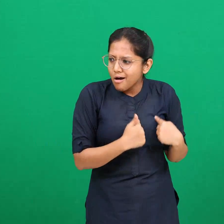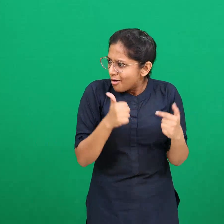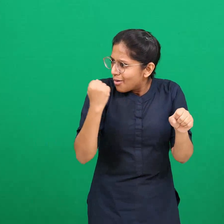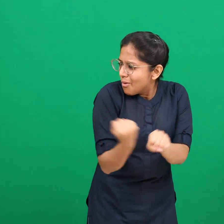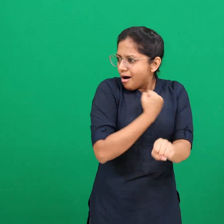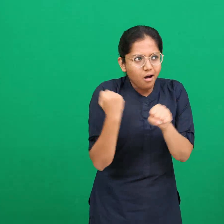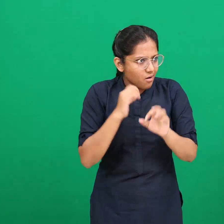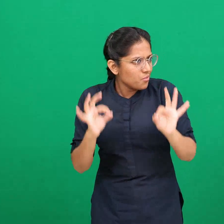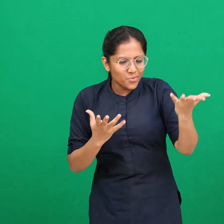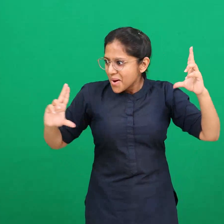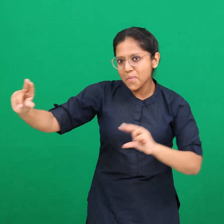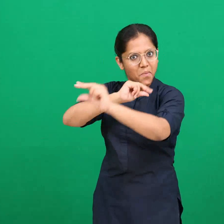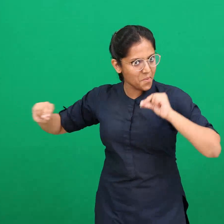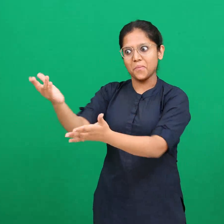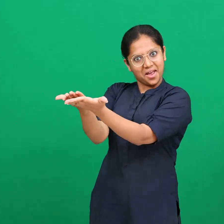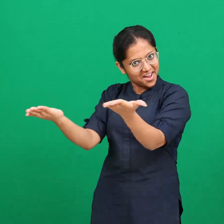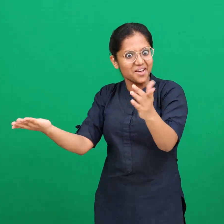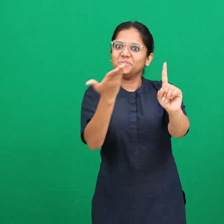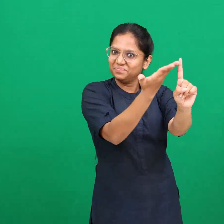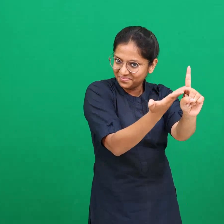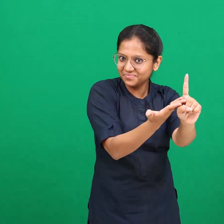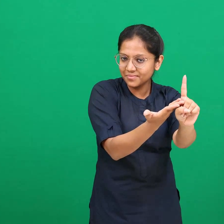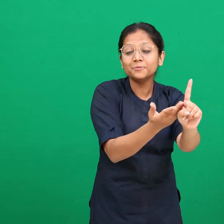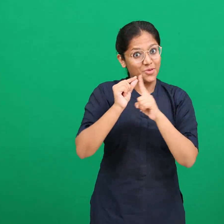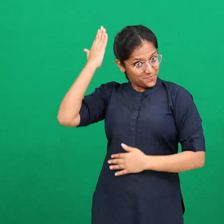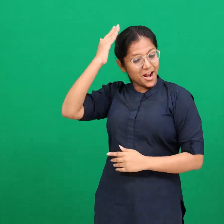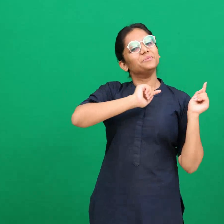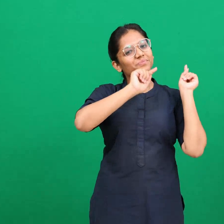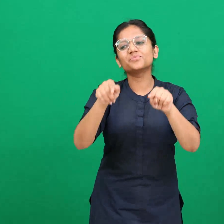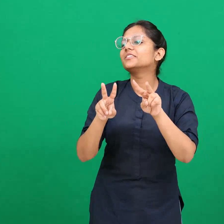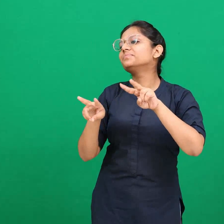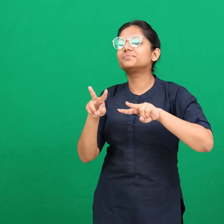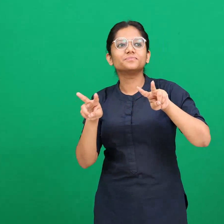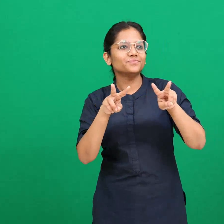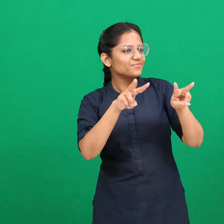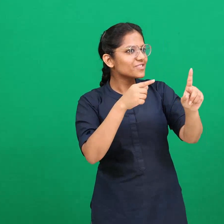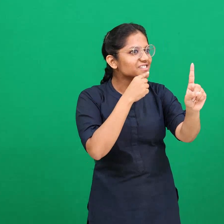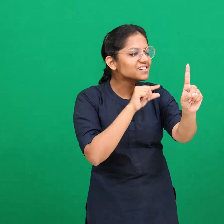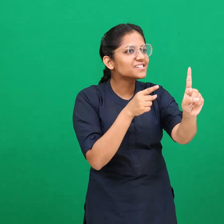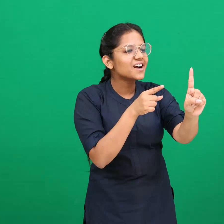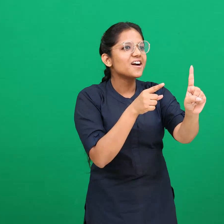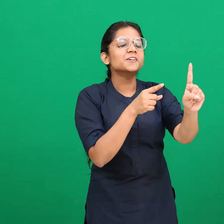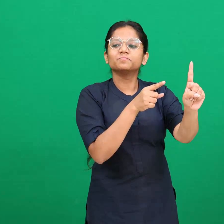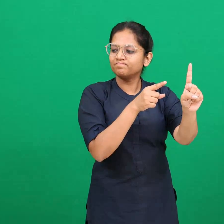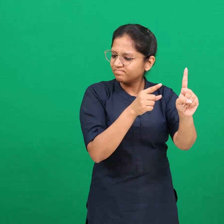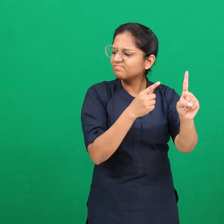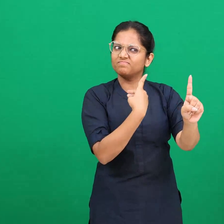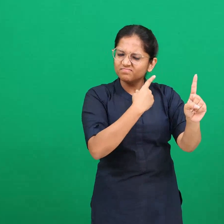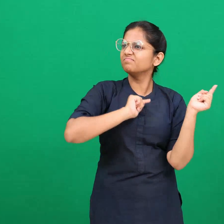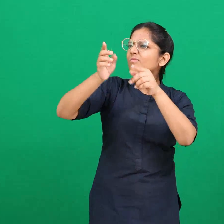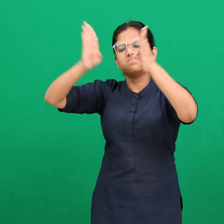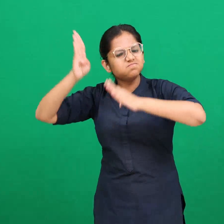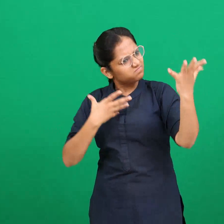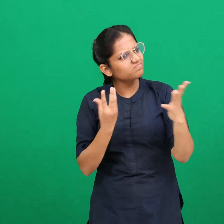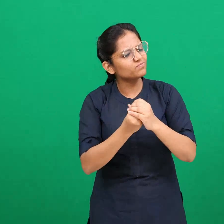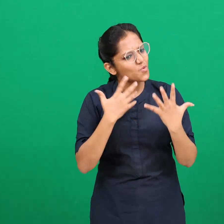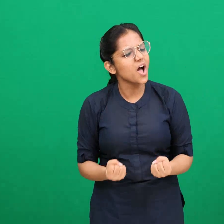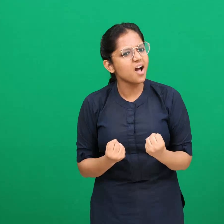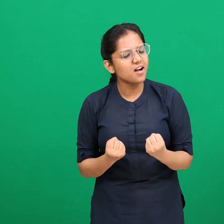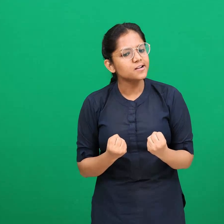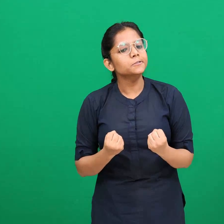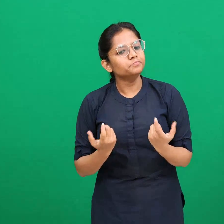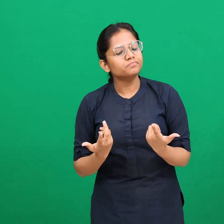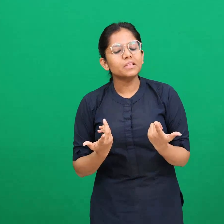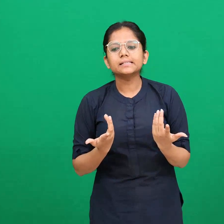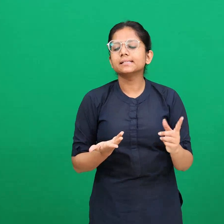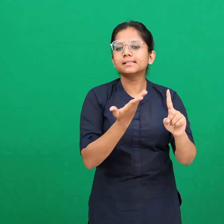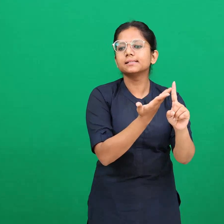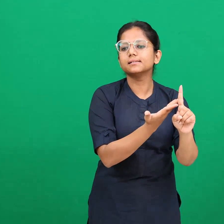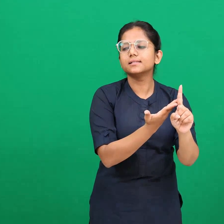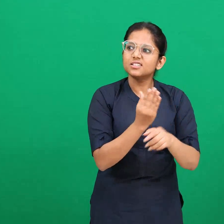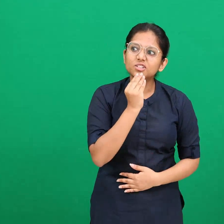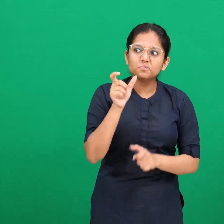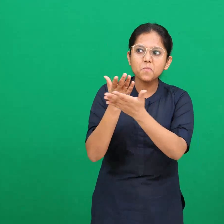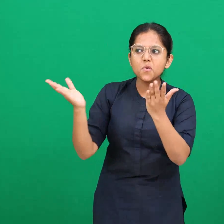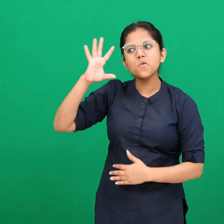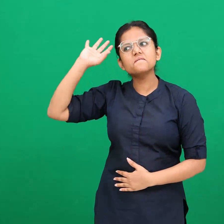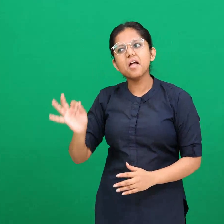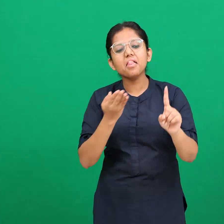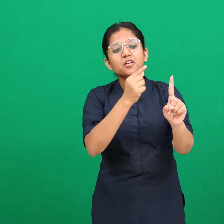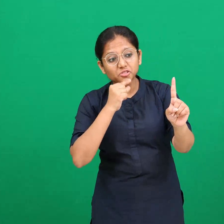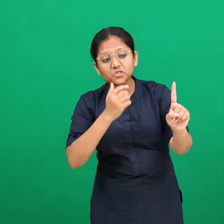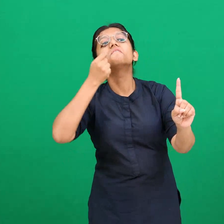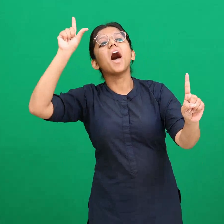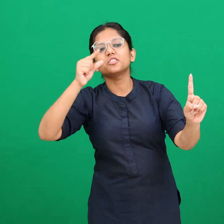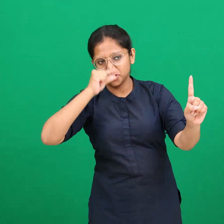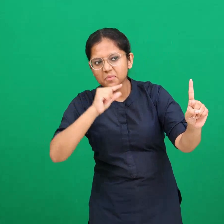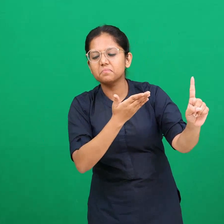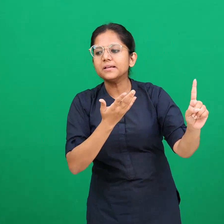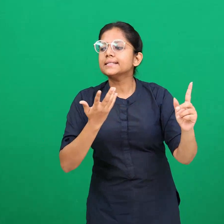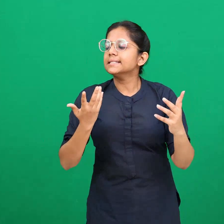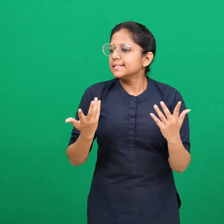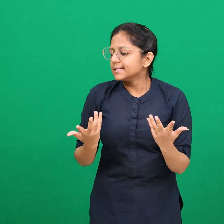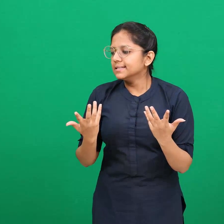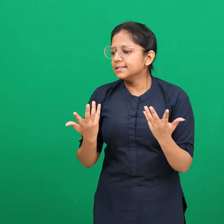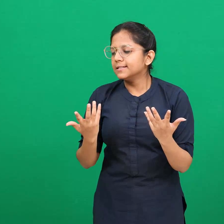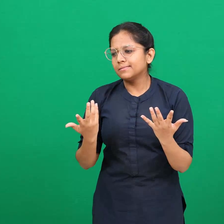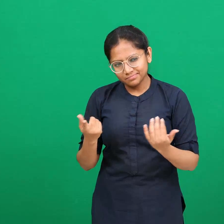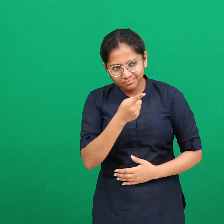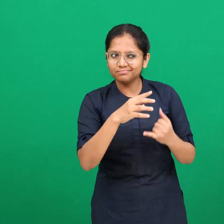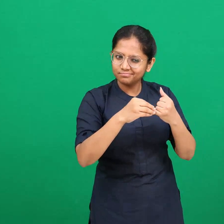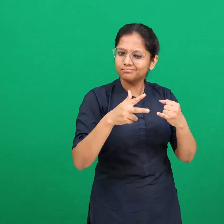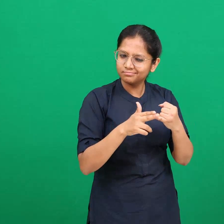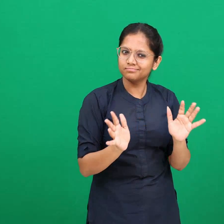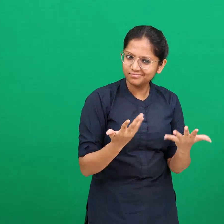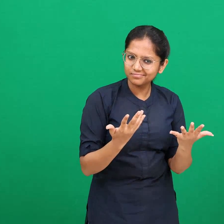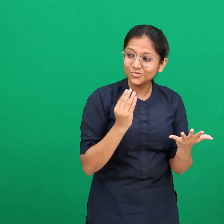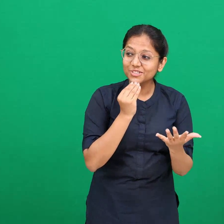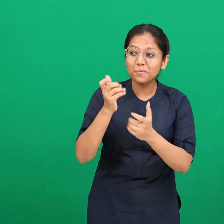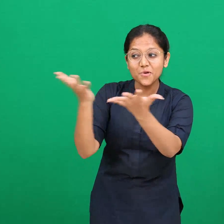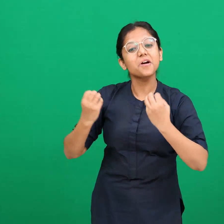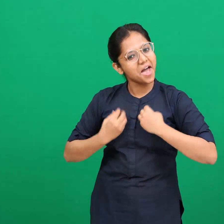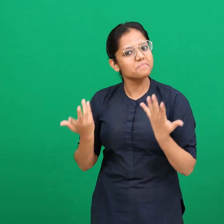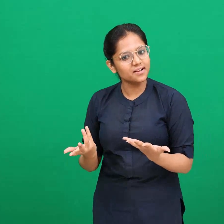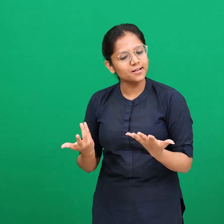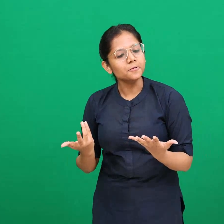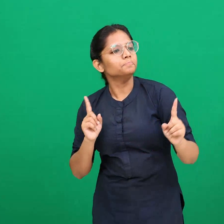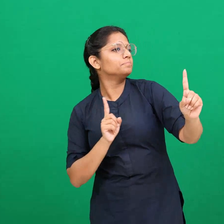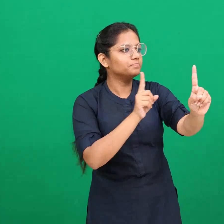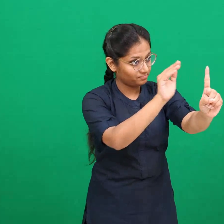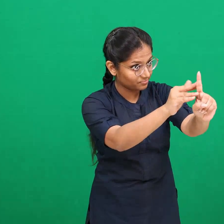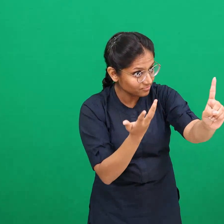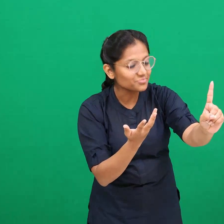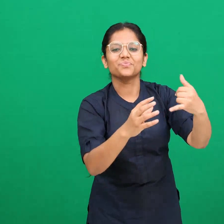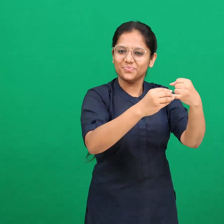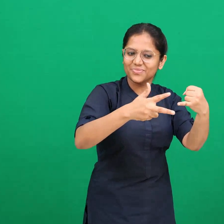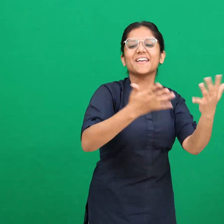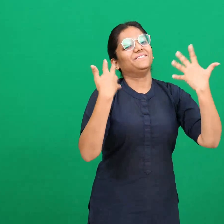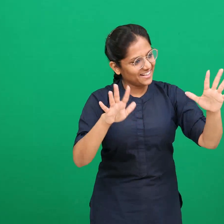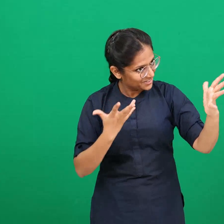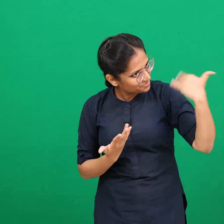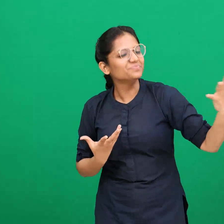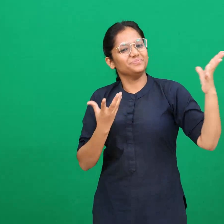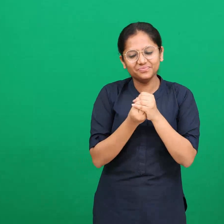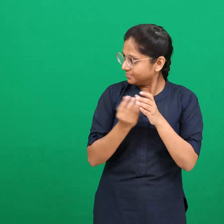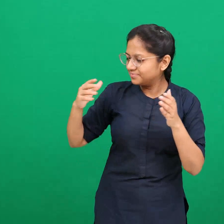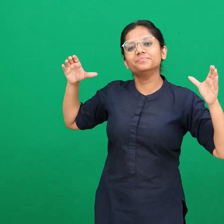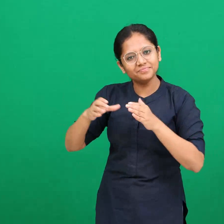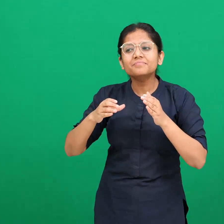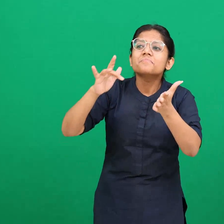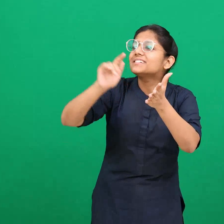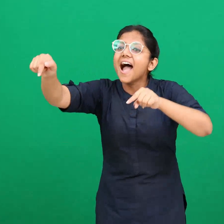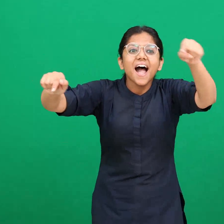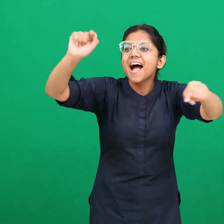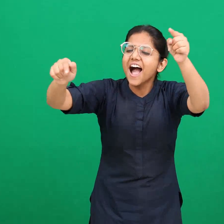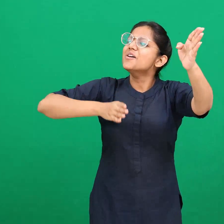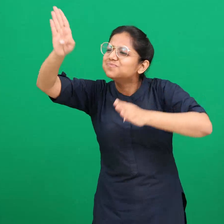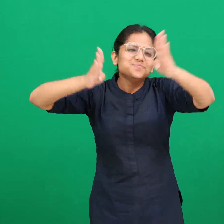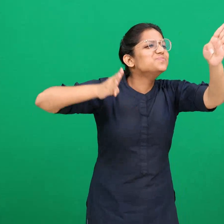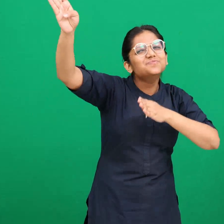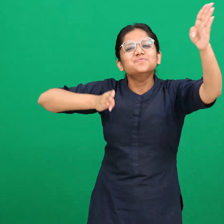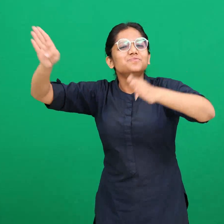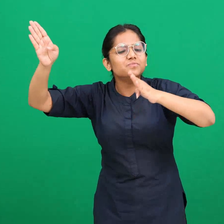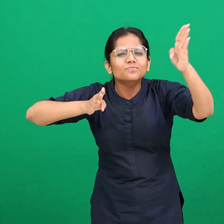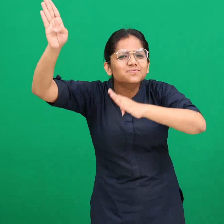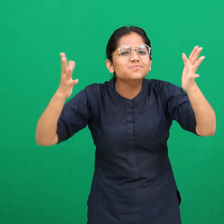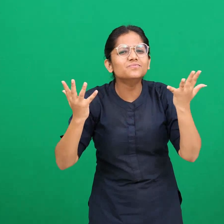Paul wanted Timothy to accompany him, so he took him and circumcised him on account of the Jews in that area, for they all knew that his father was a Greek.